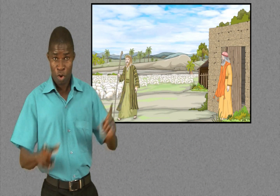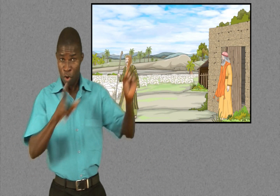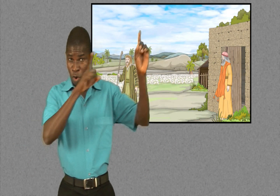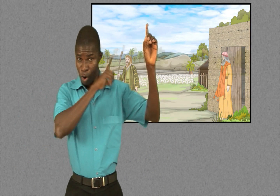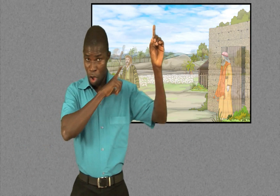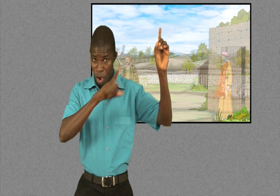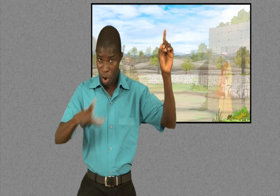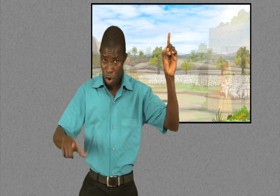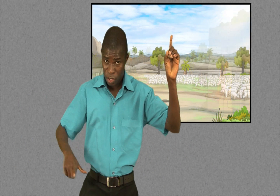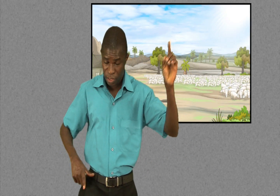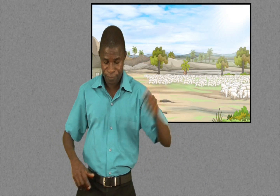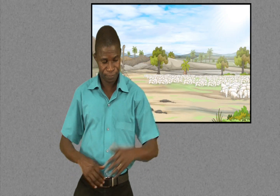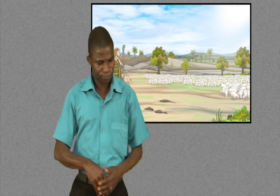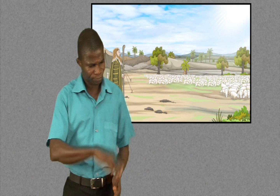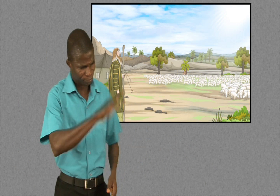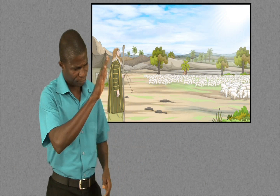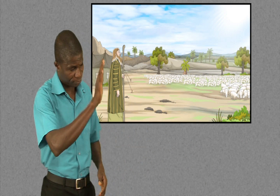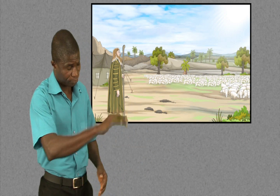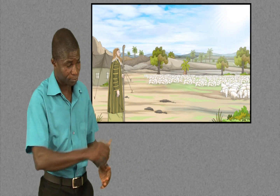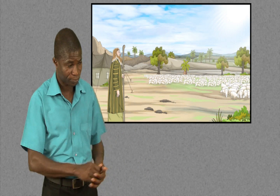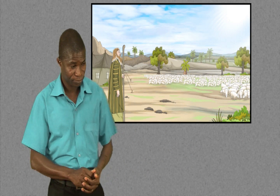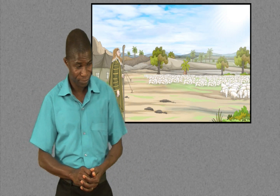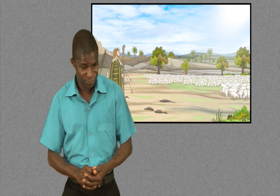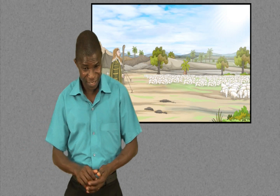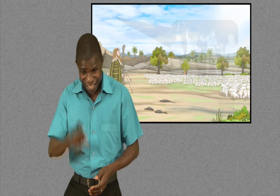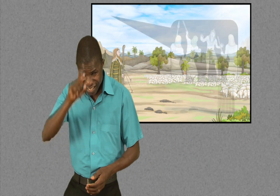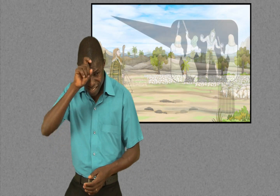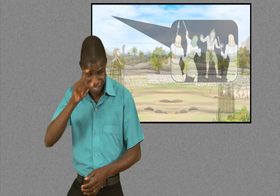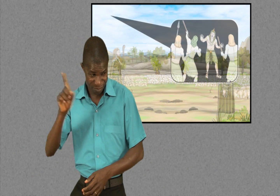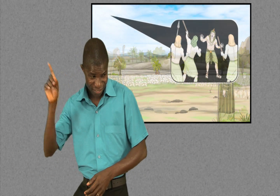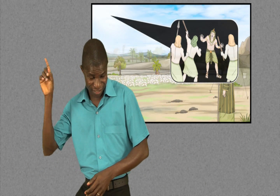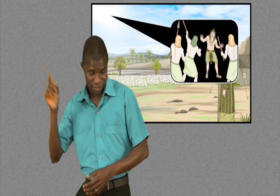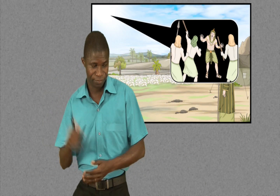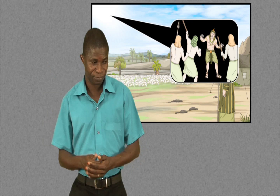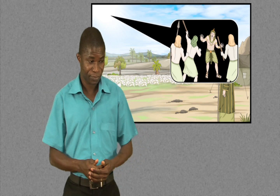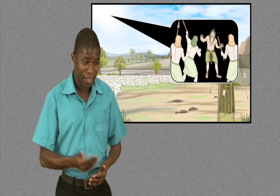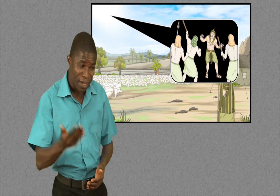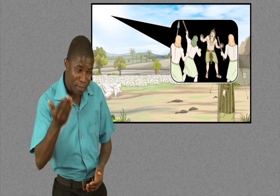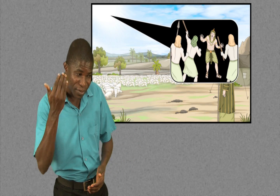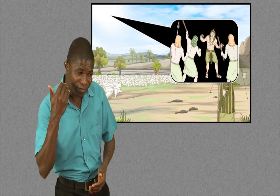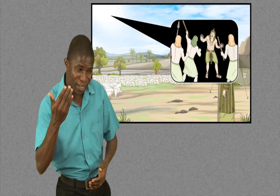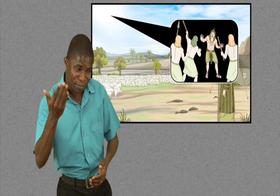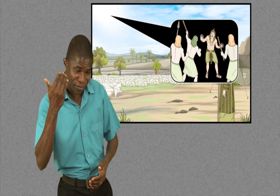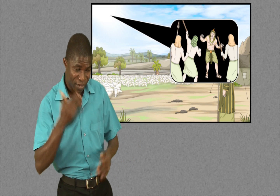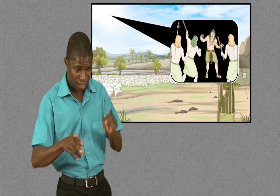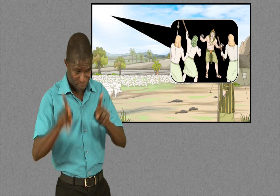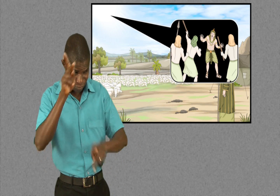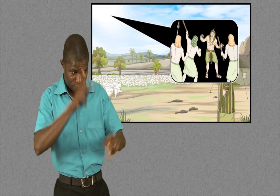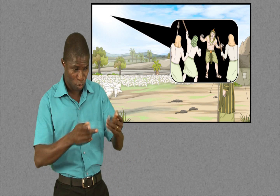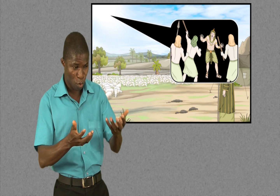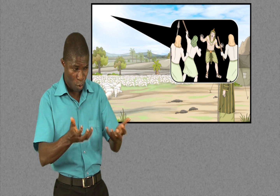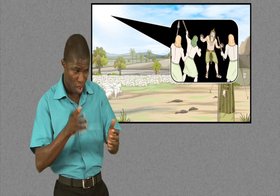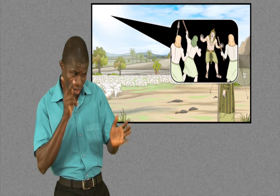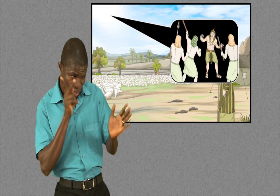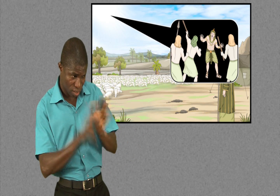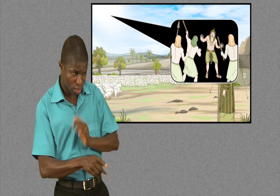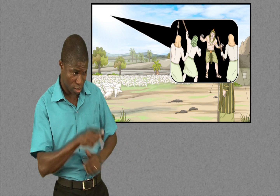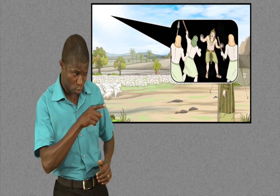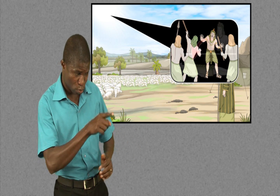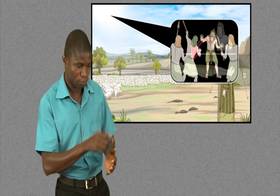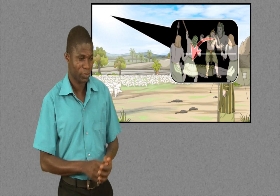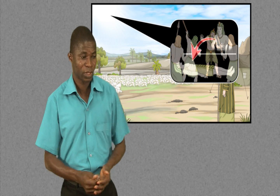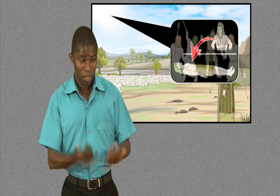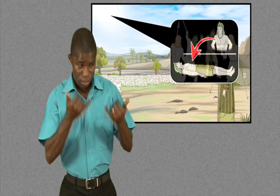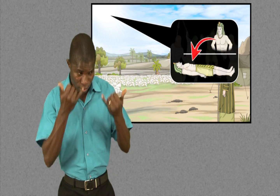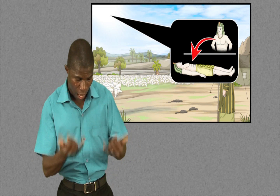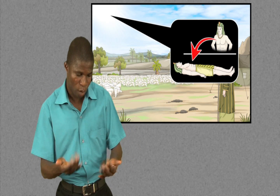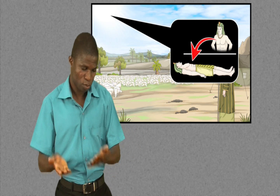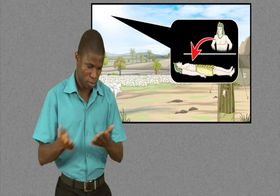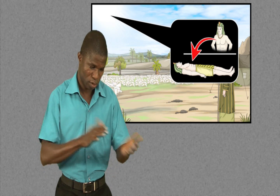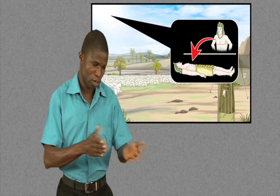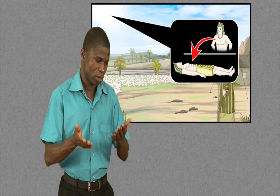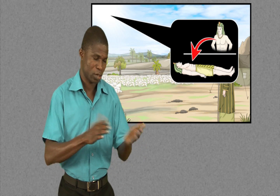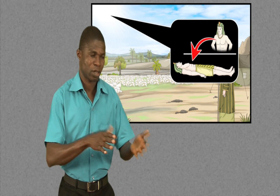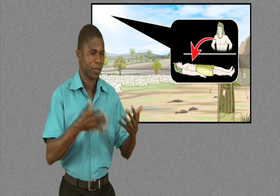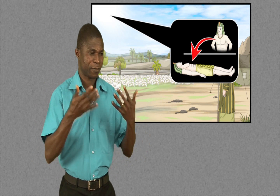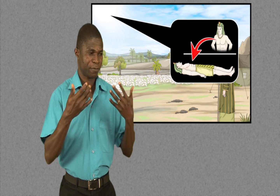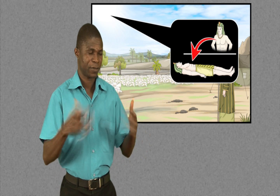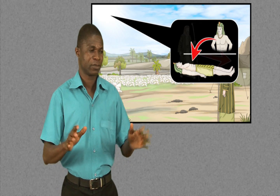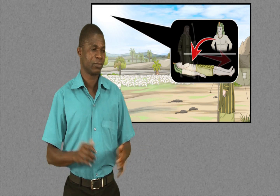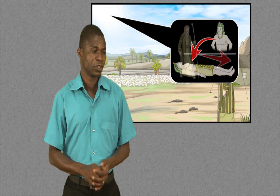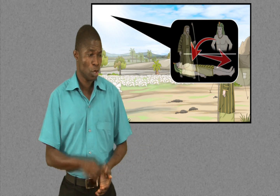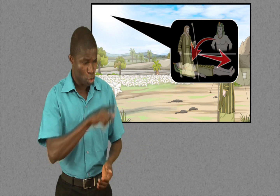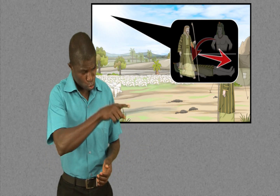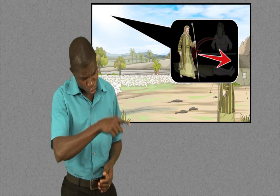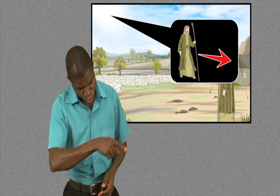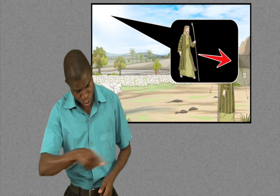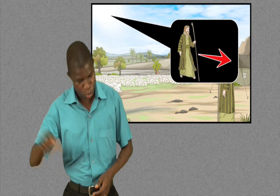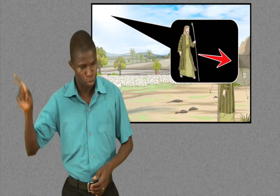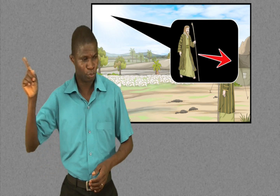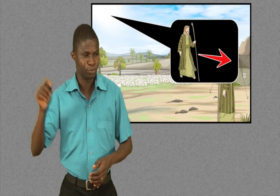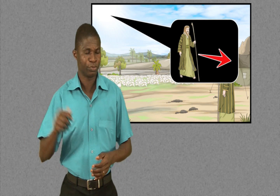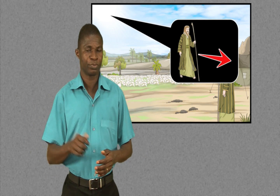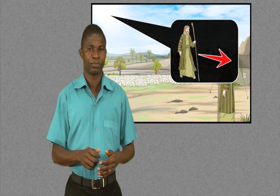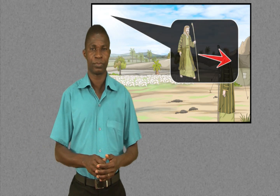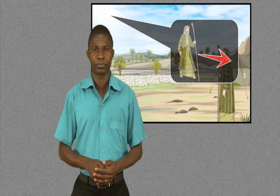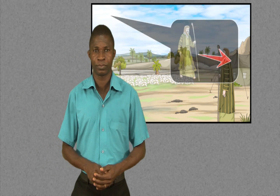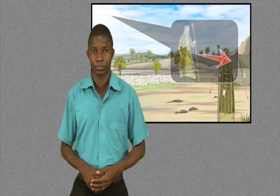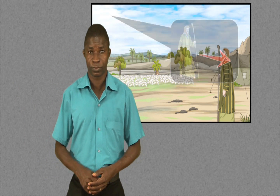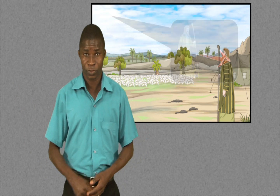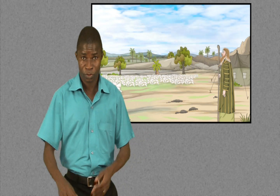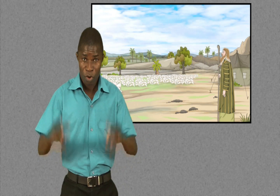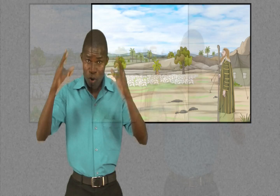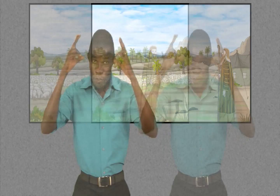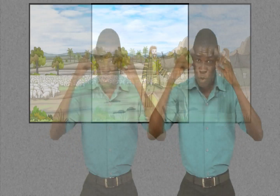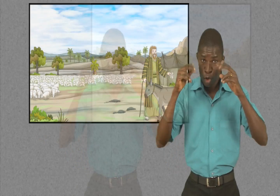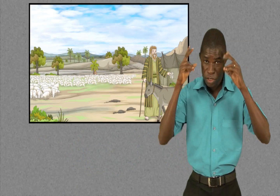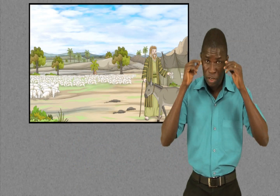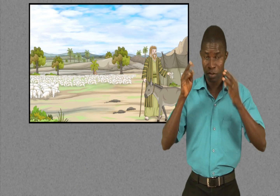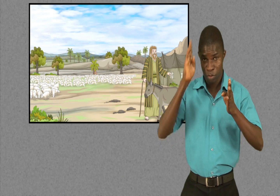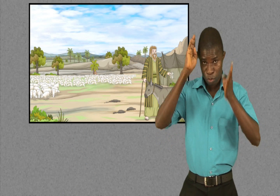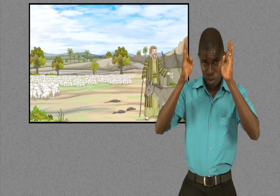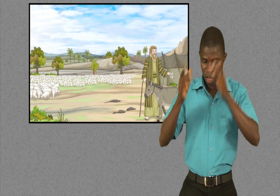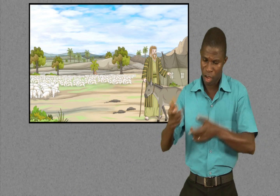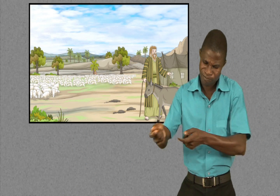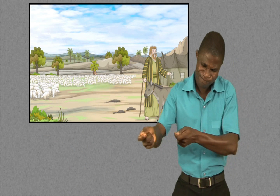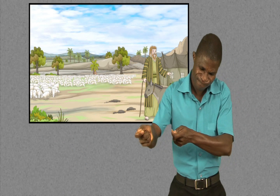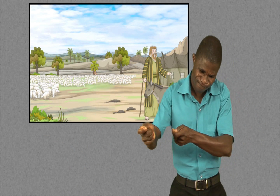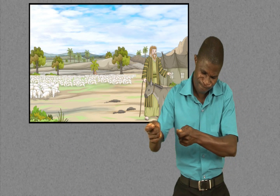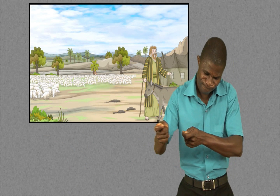Now the LORD had said to Moses in Midian, “Go back to Egypt, for all the men who sought to kill you are dead.”